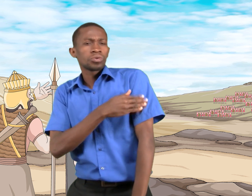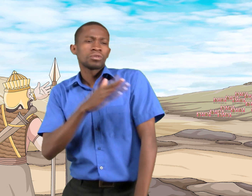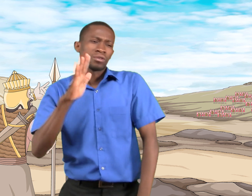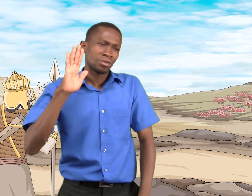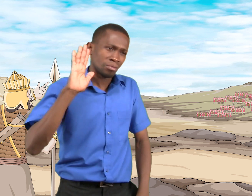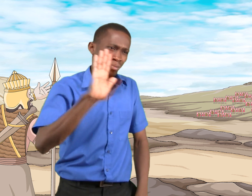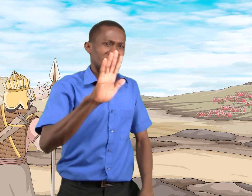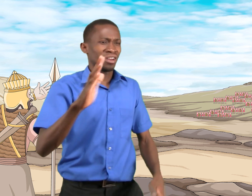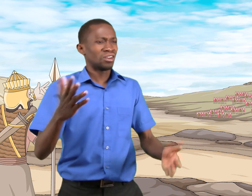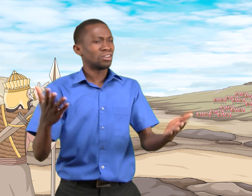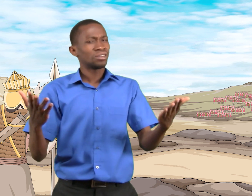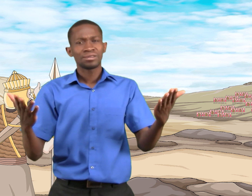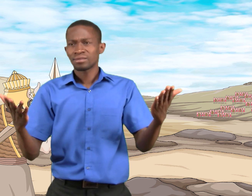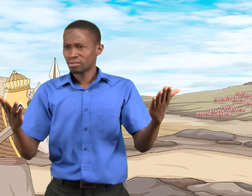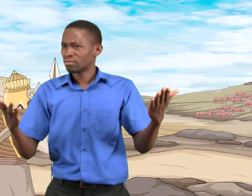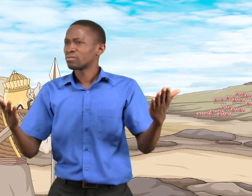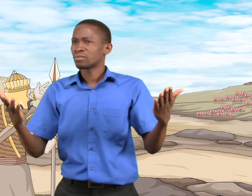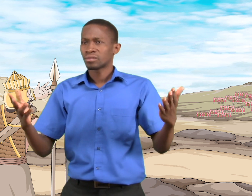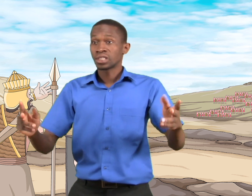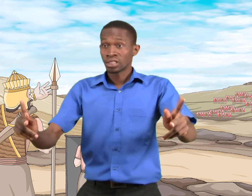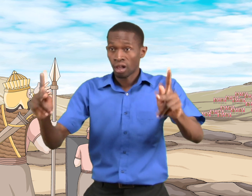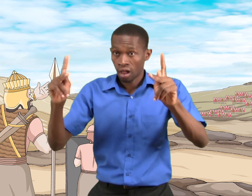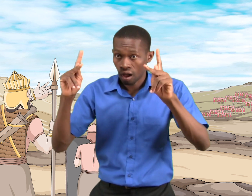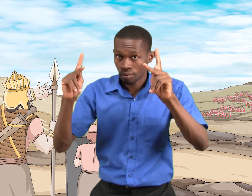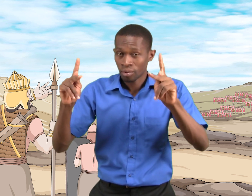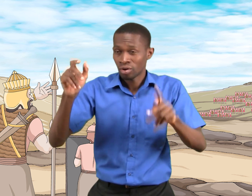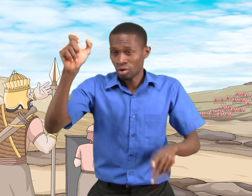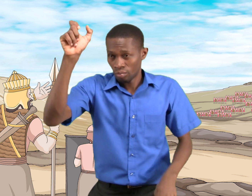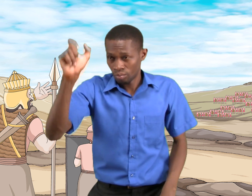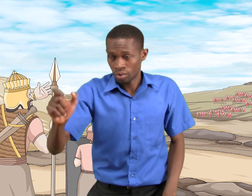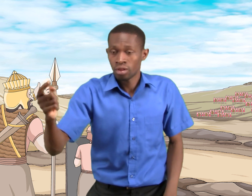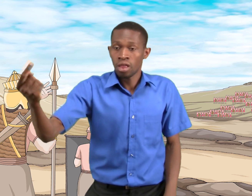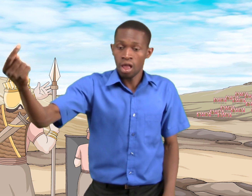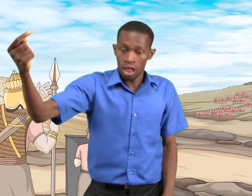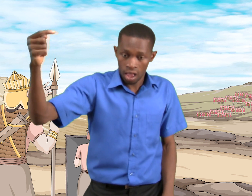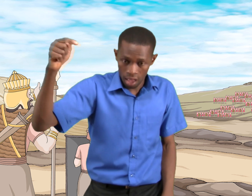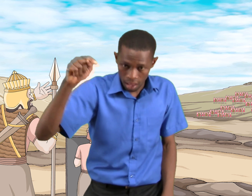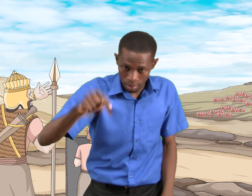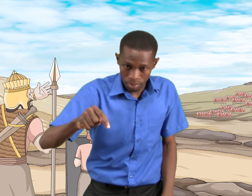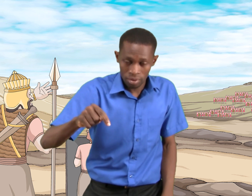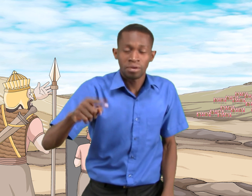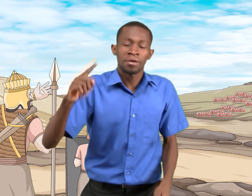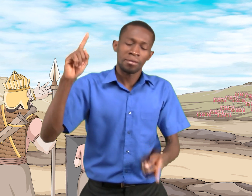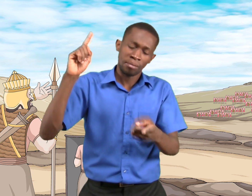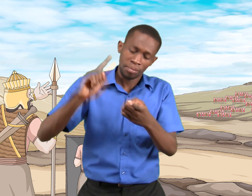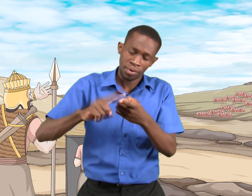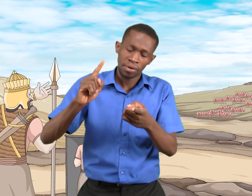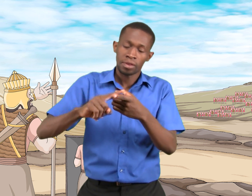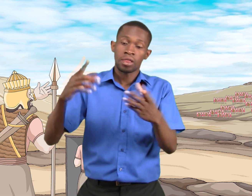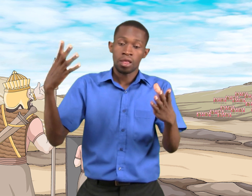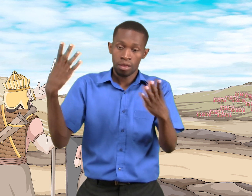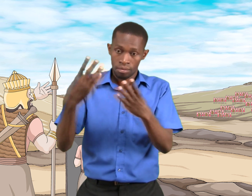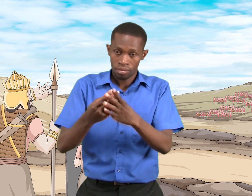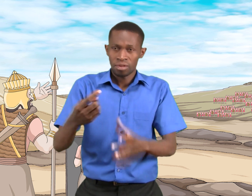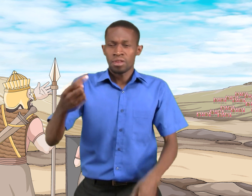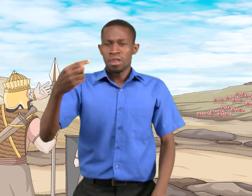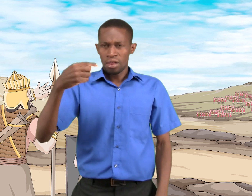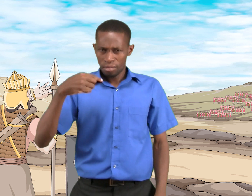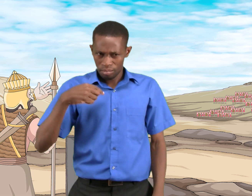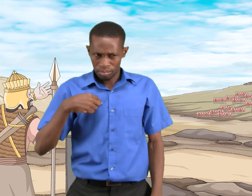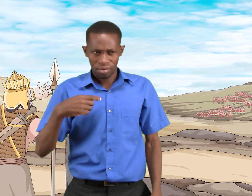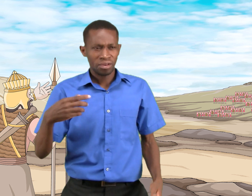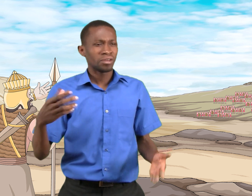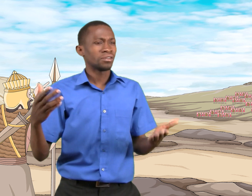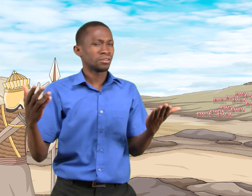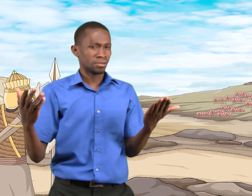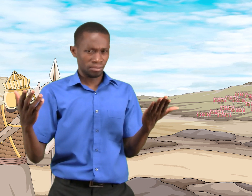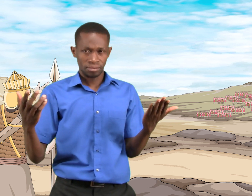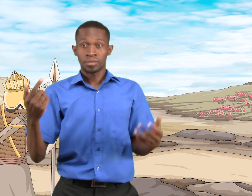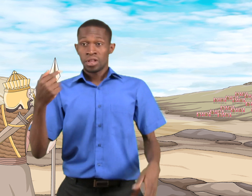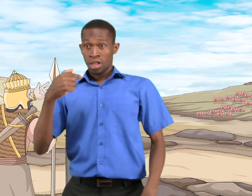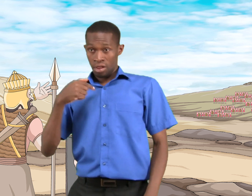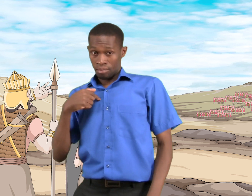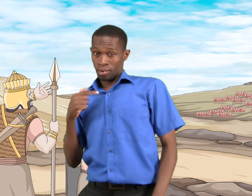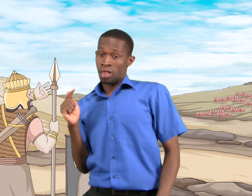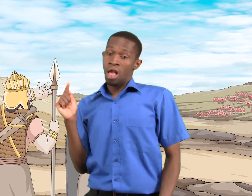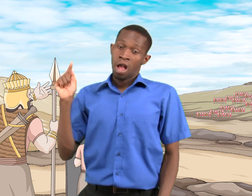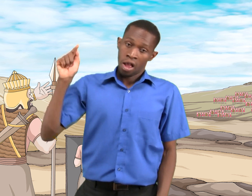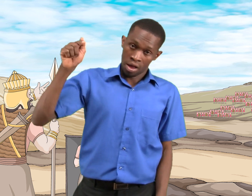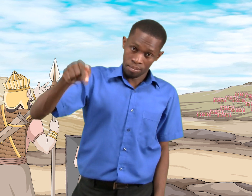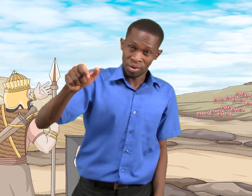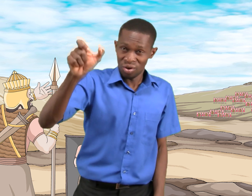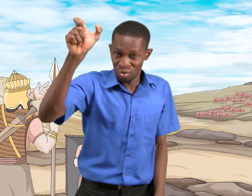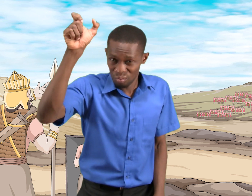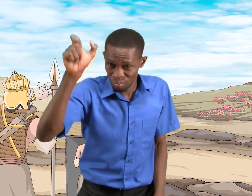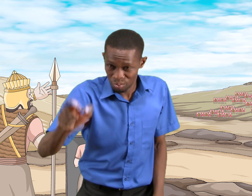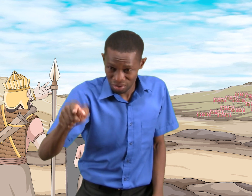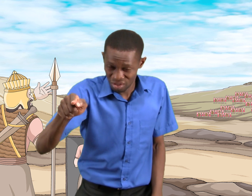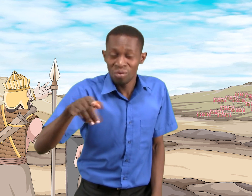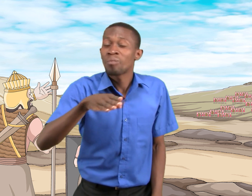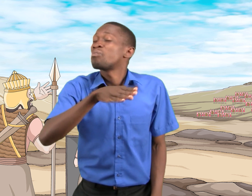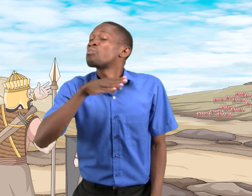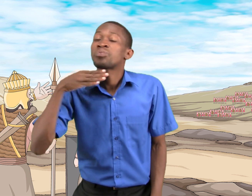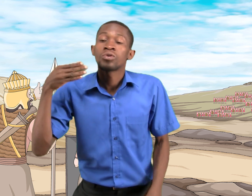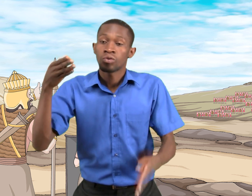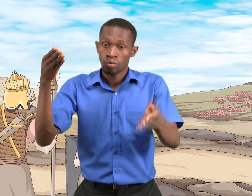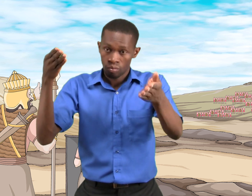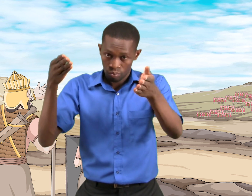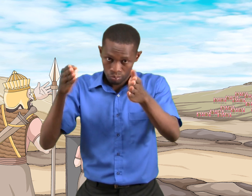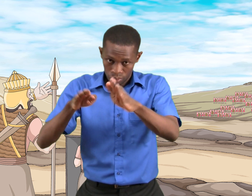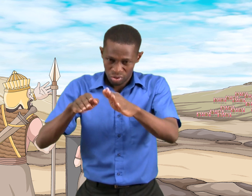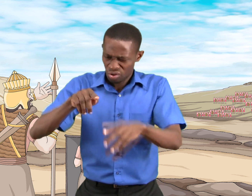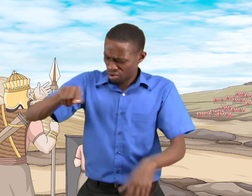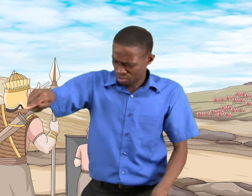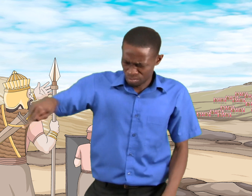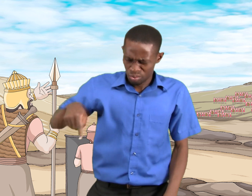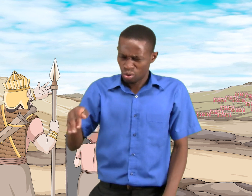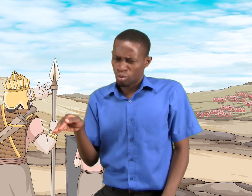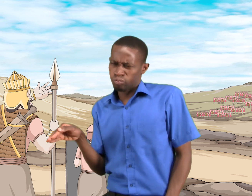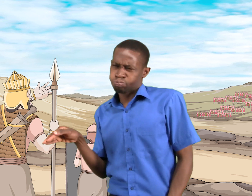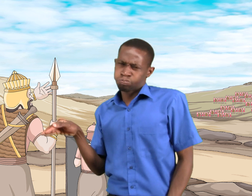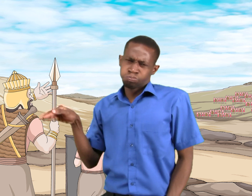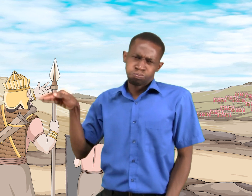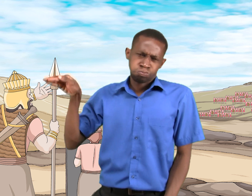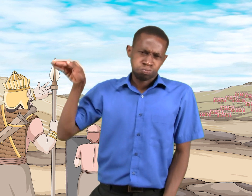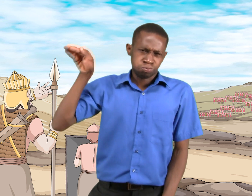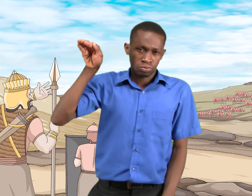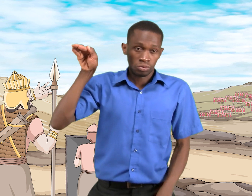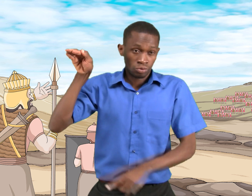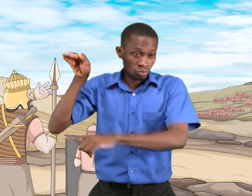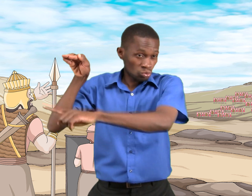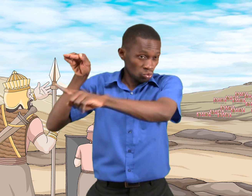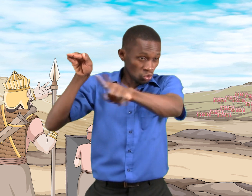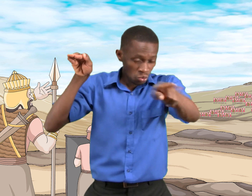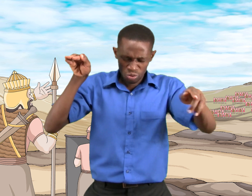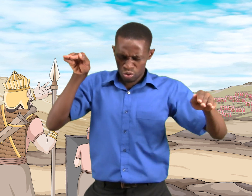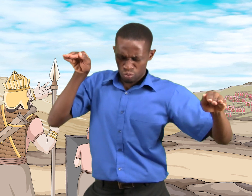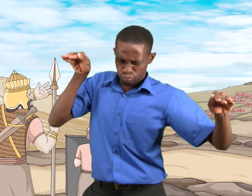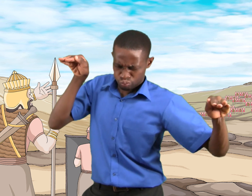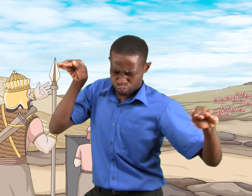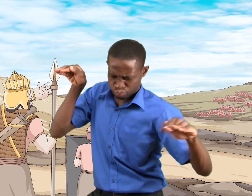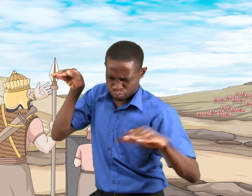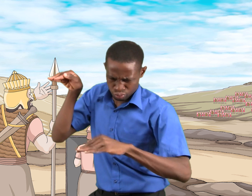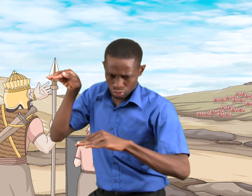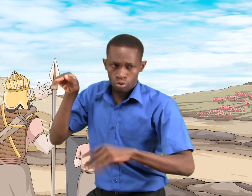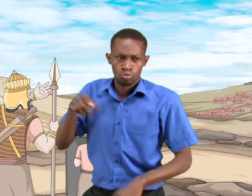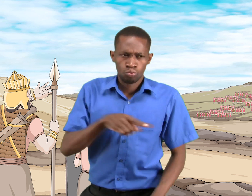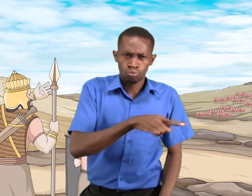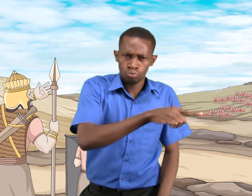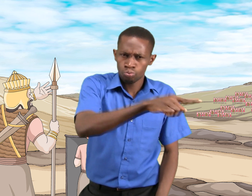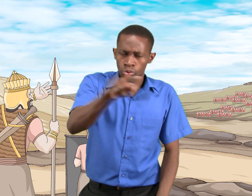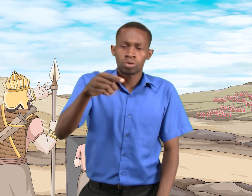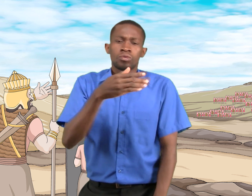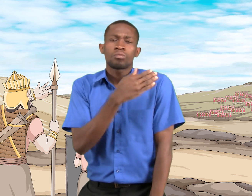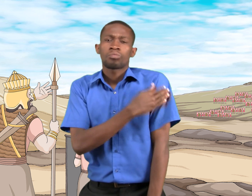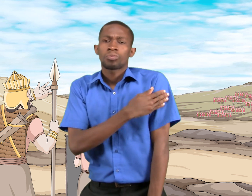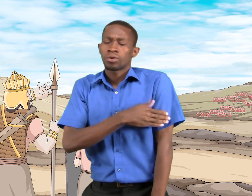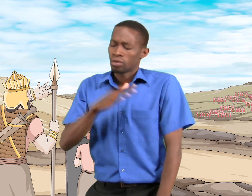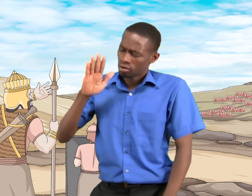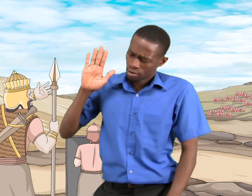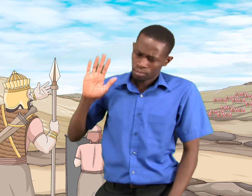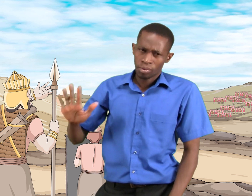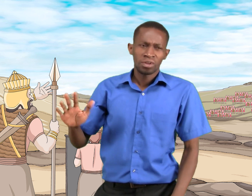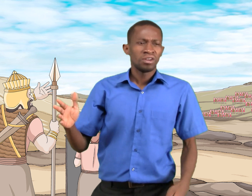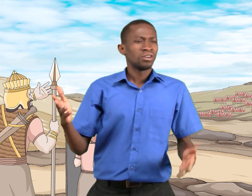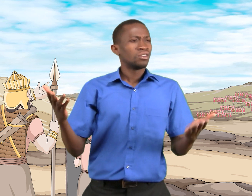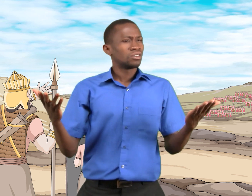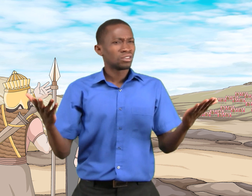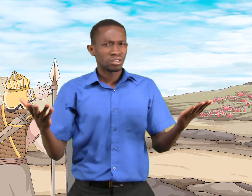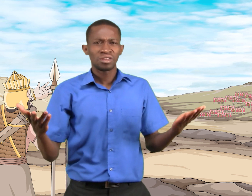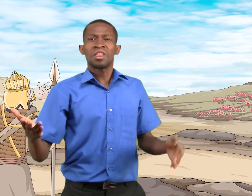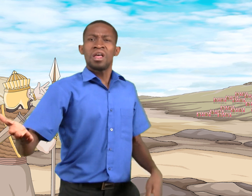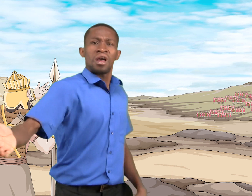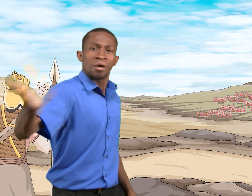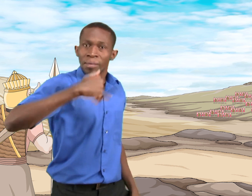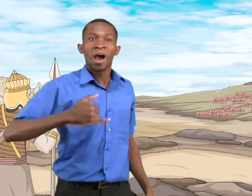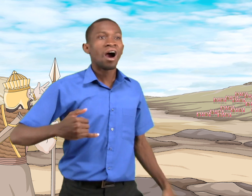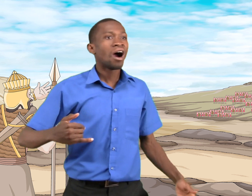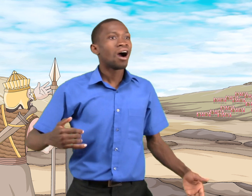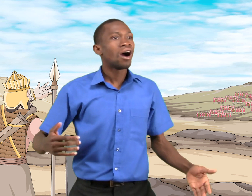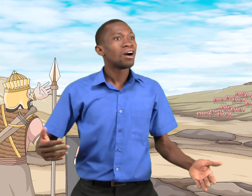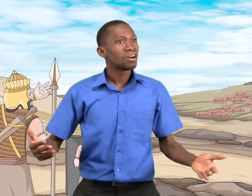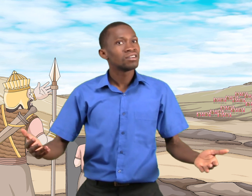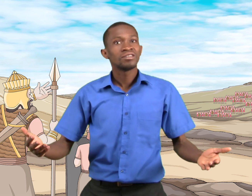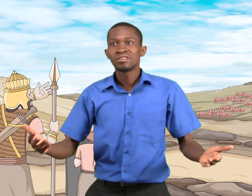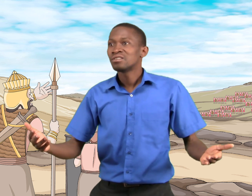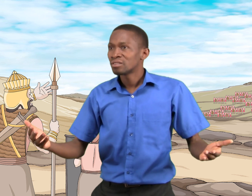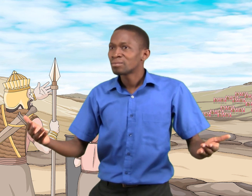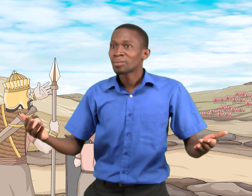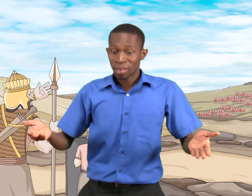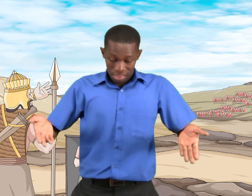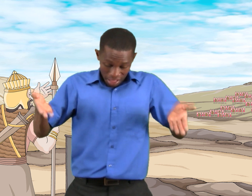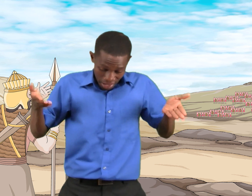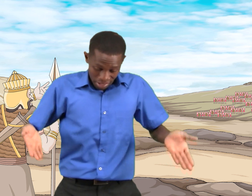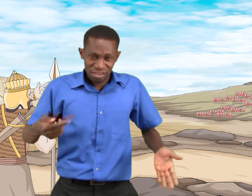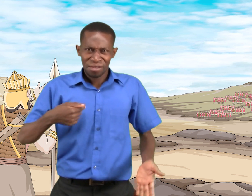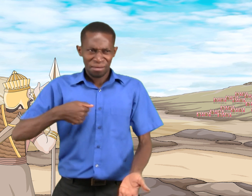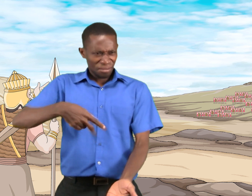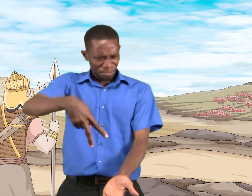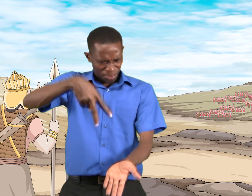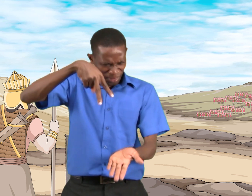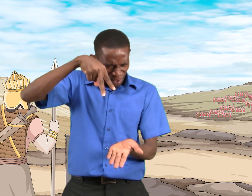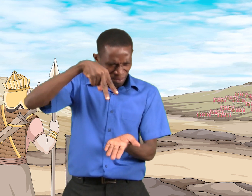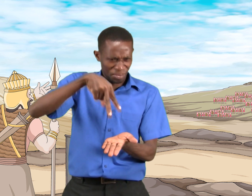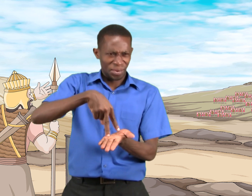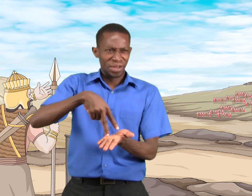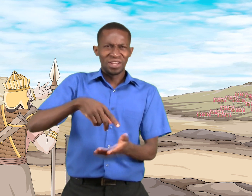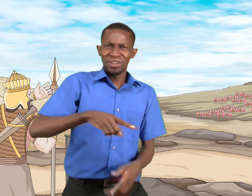But if I prevail against him and kill him, then you shall be our servants and labor for us.”